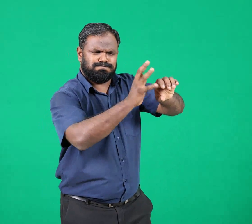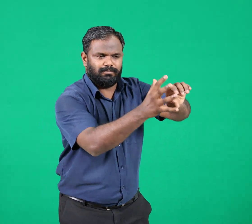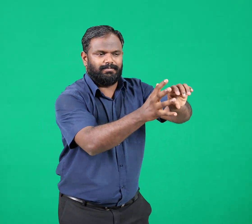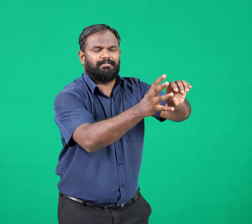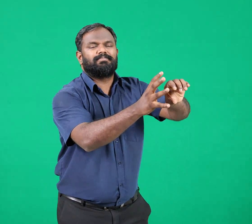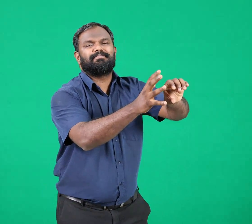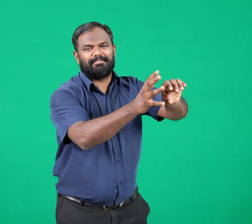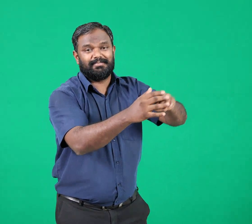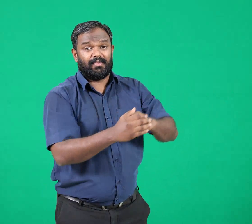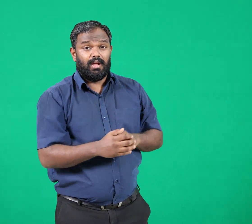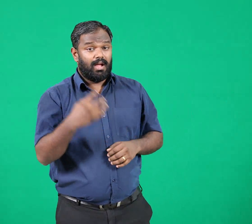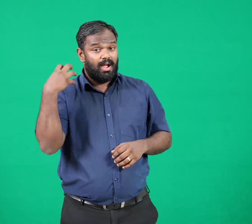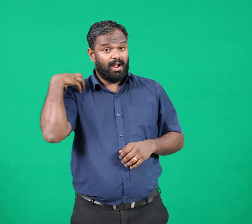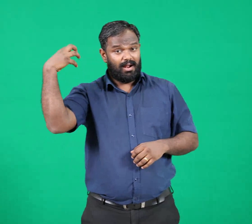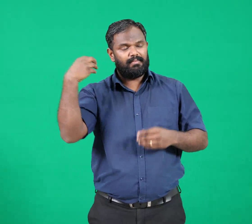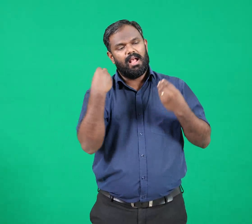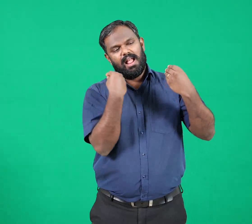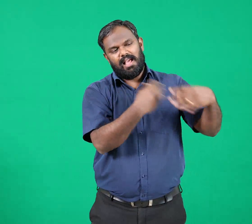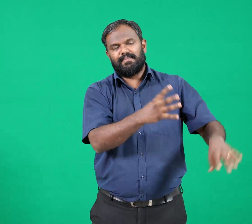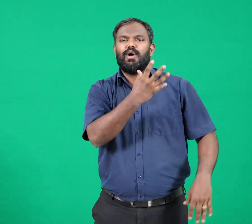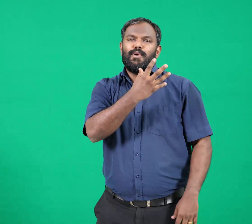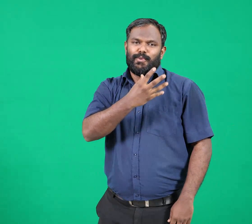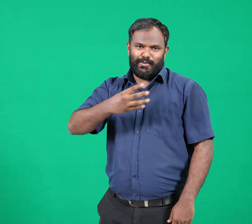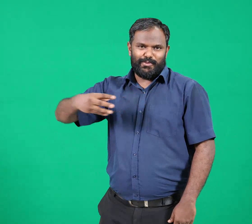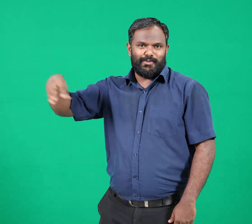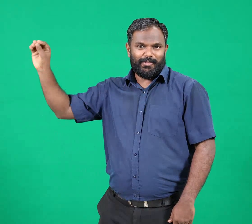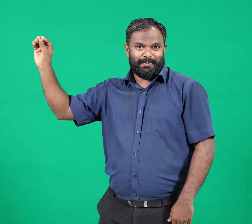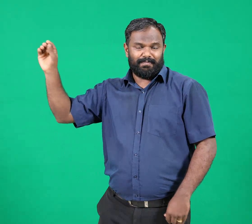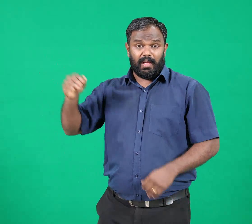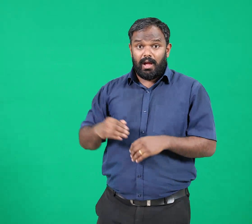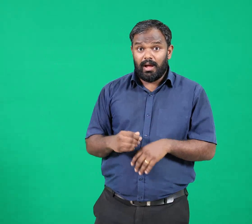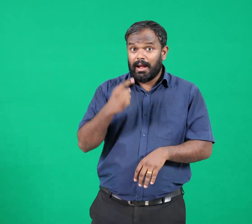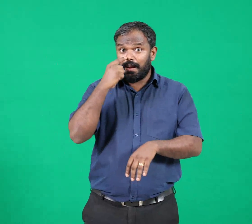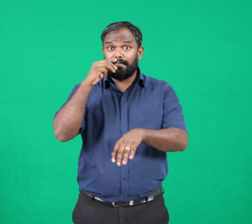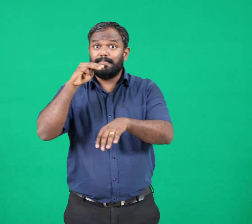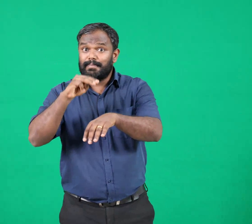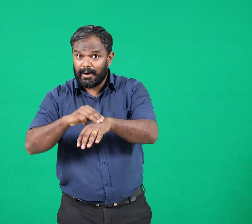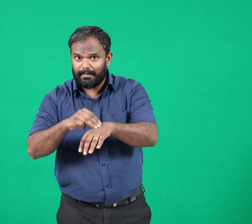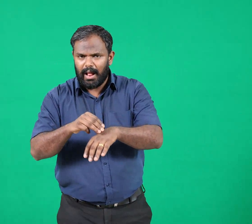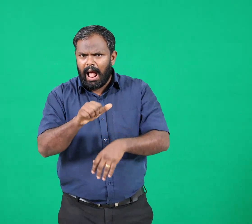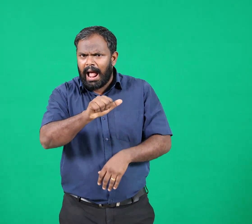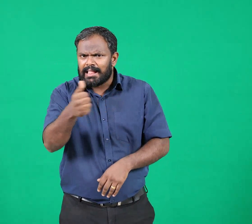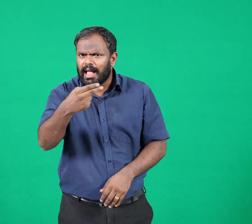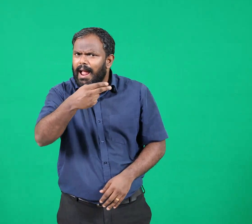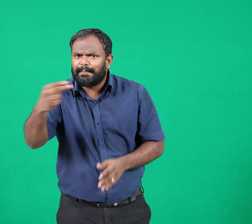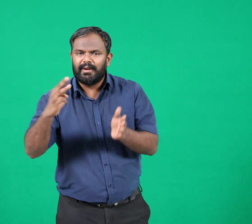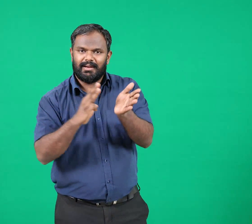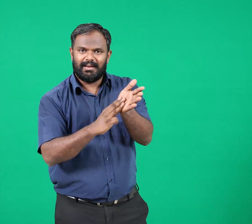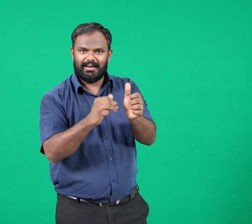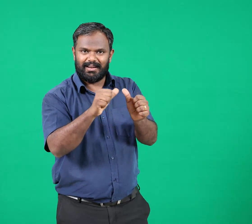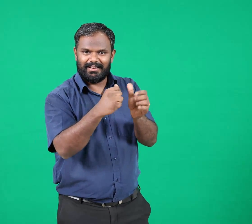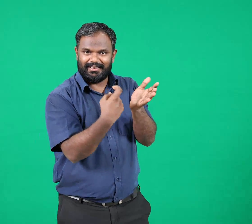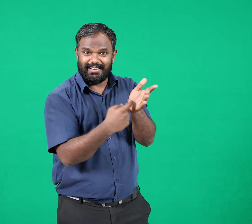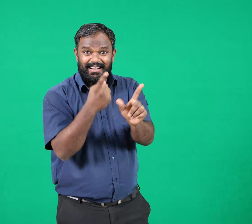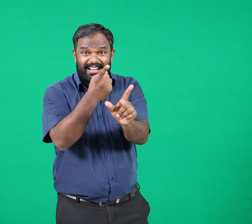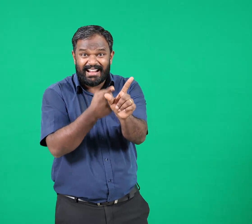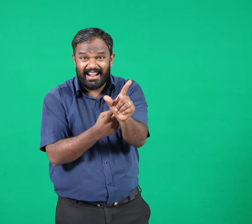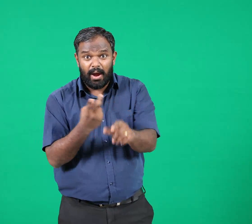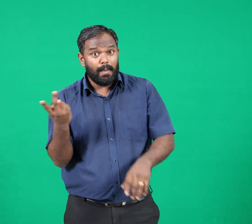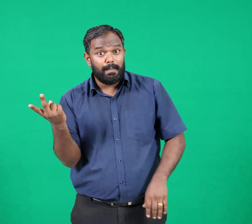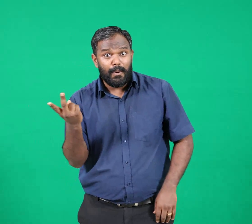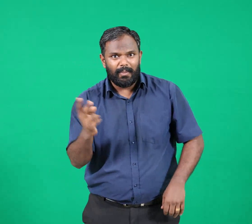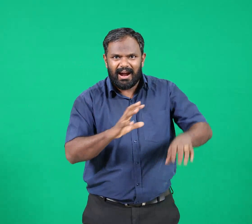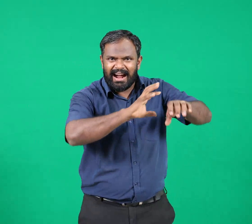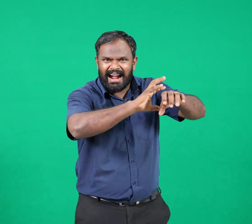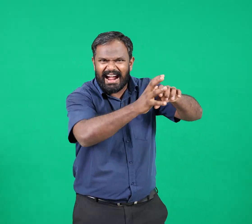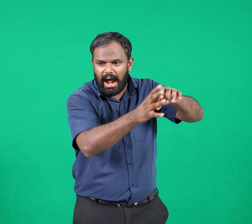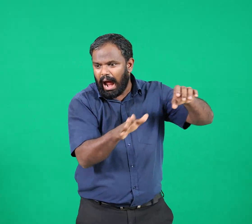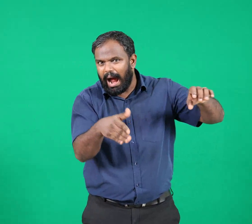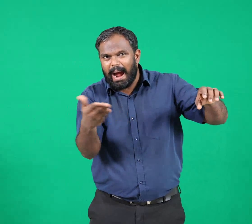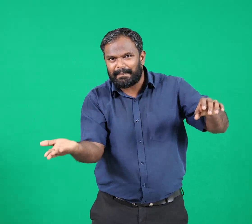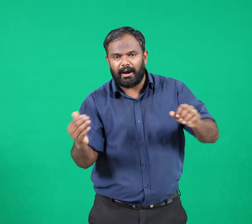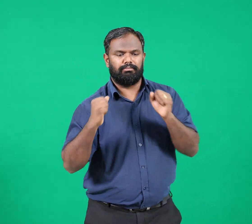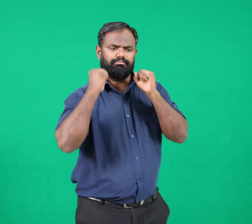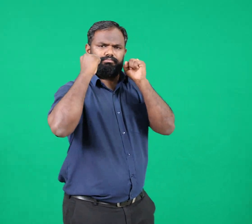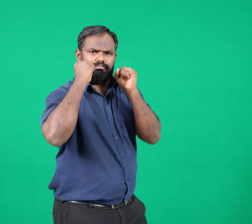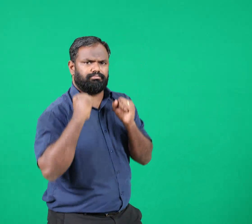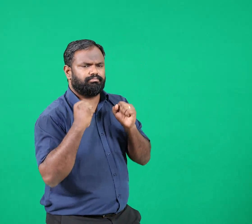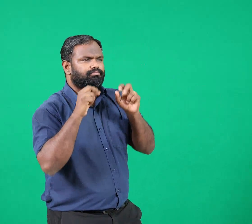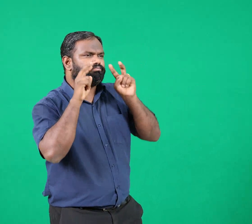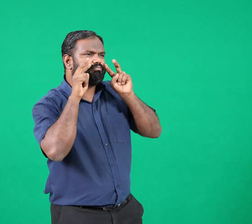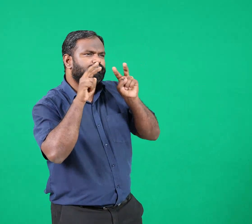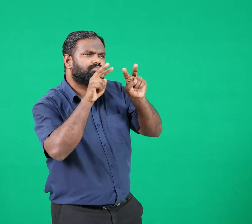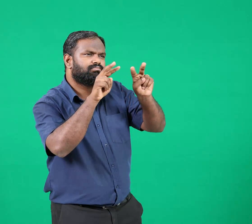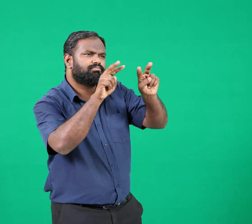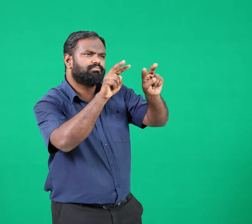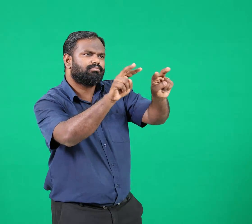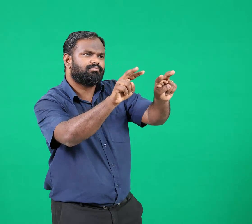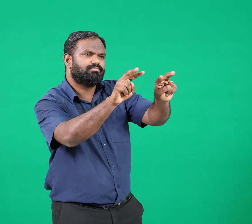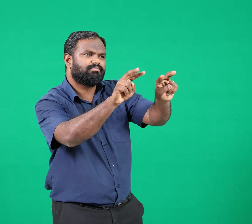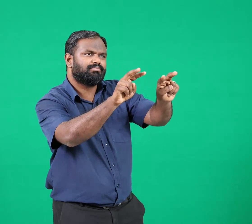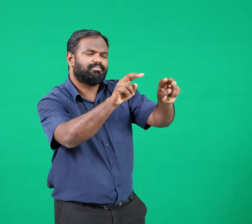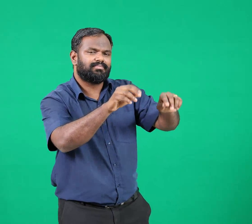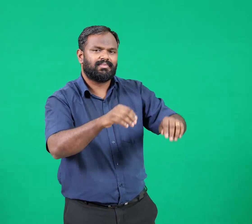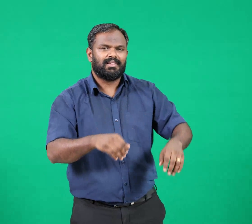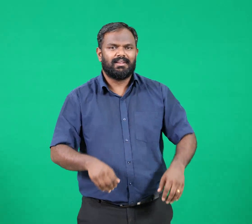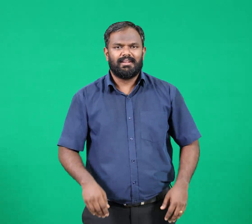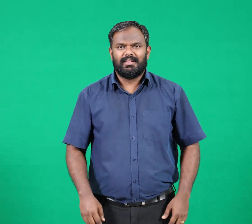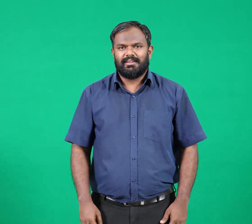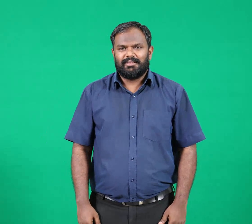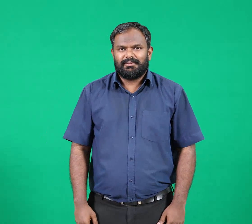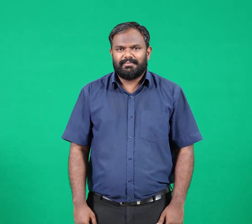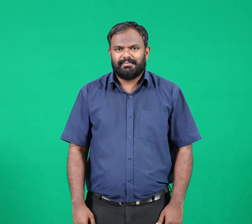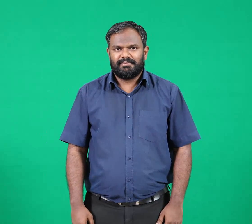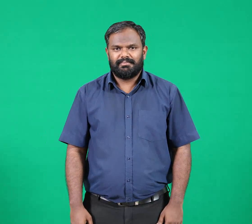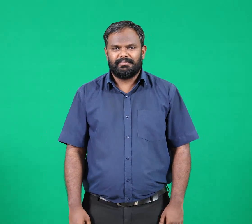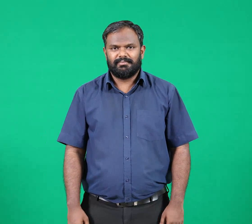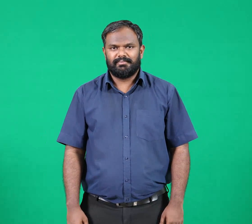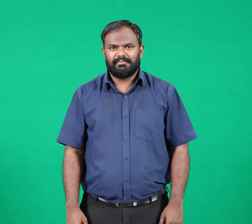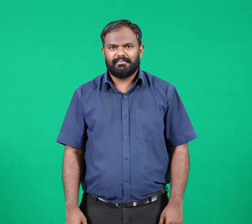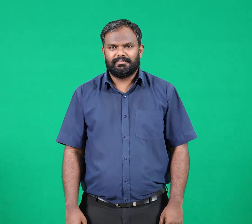Mary Magdalene and the other Mary were sitting there opposite the tomb.